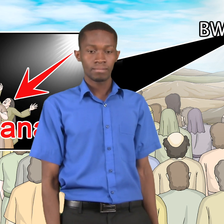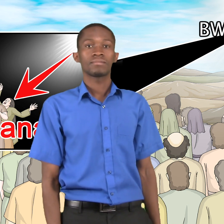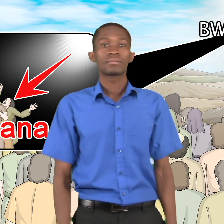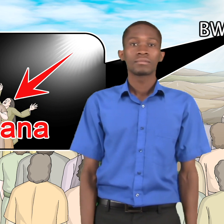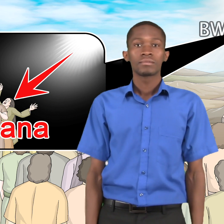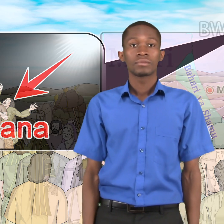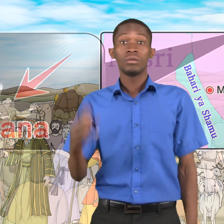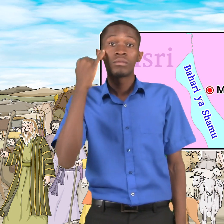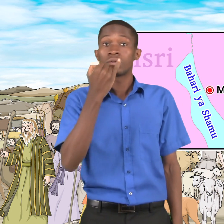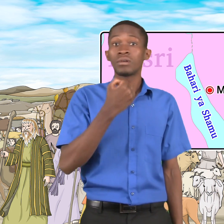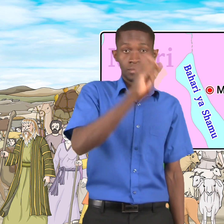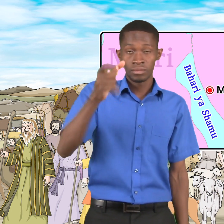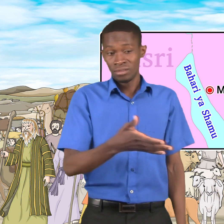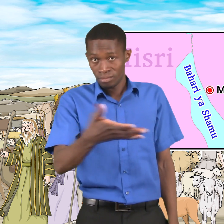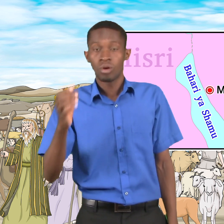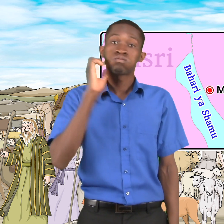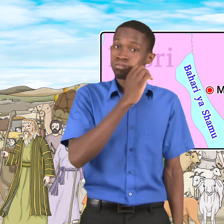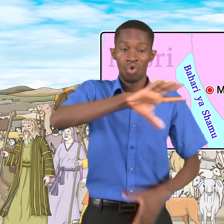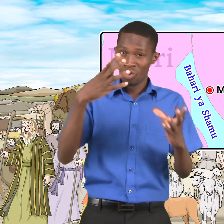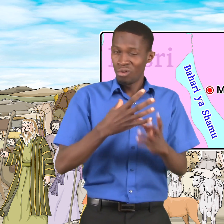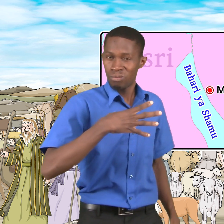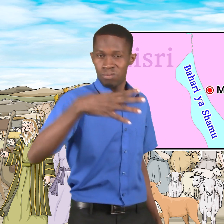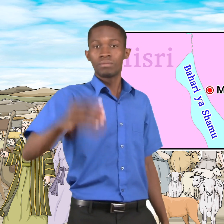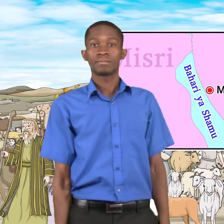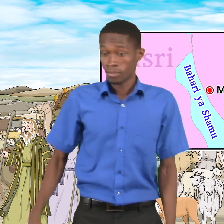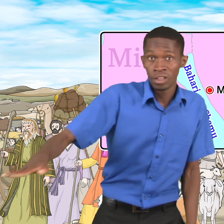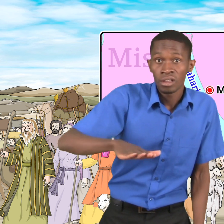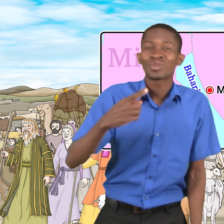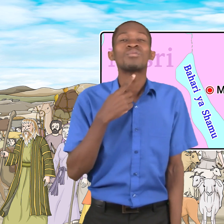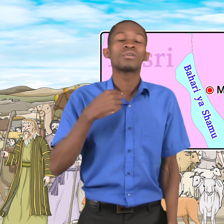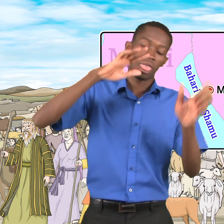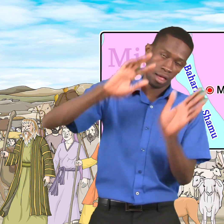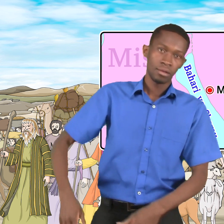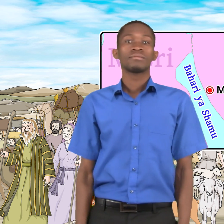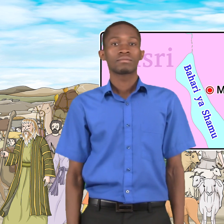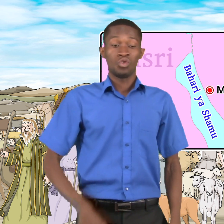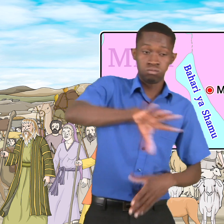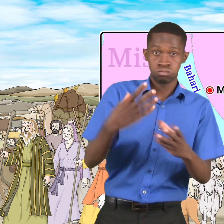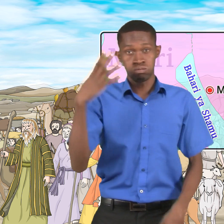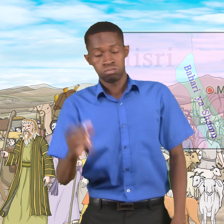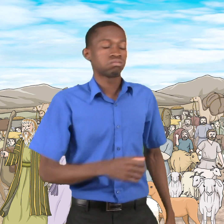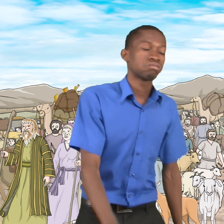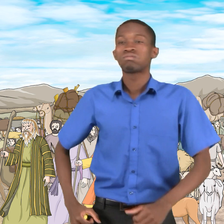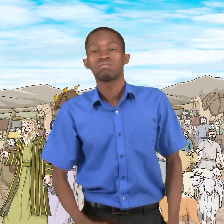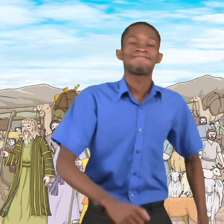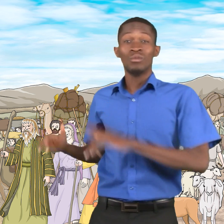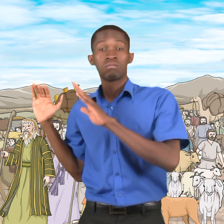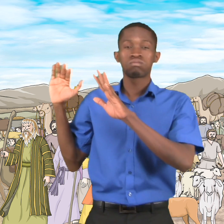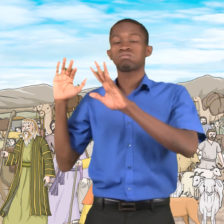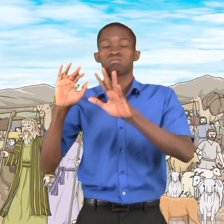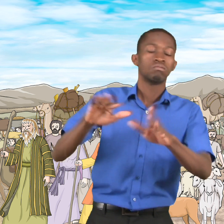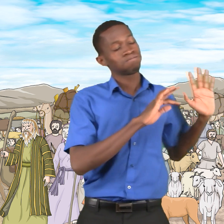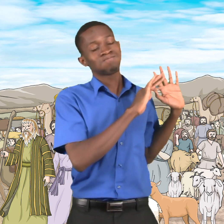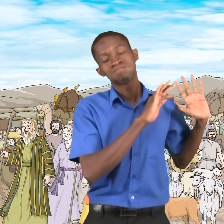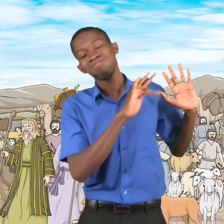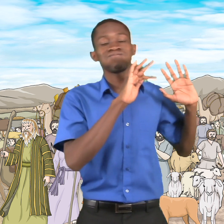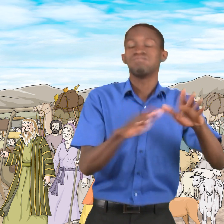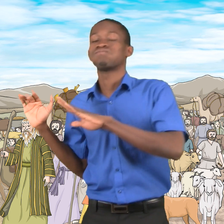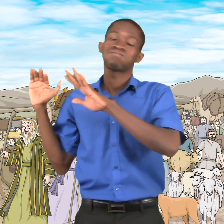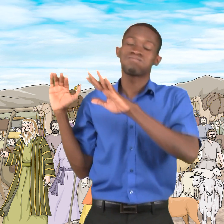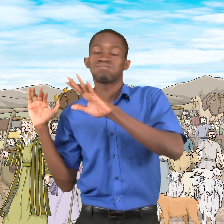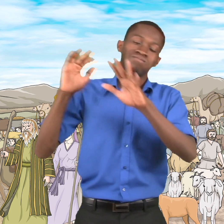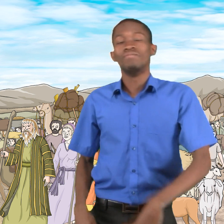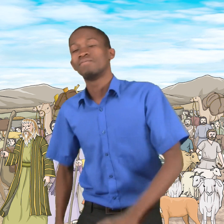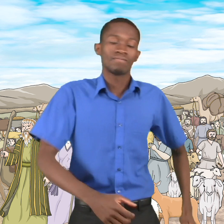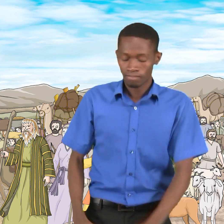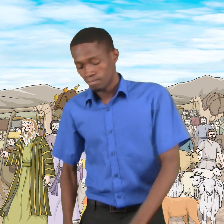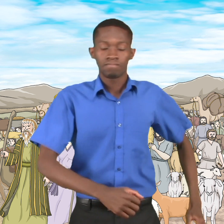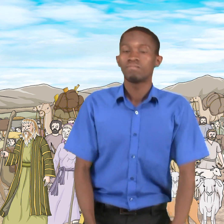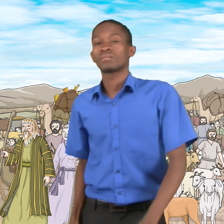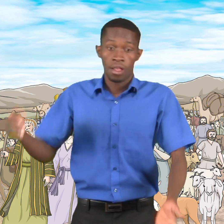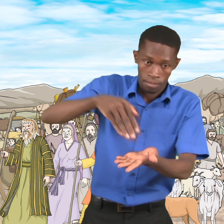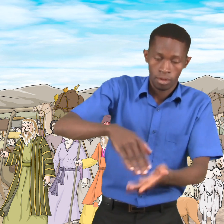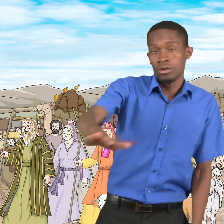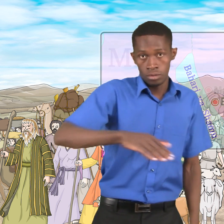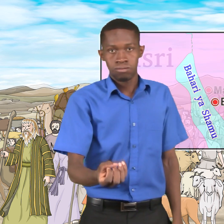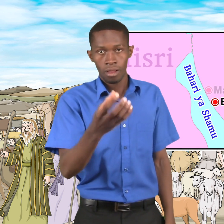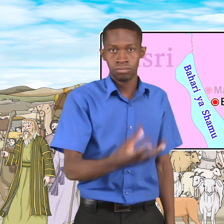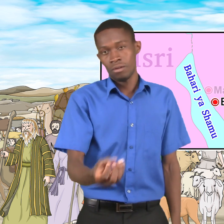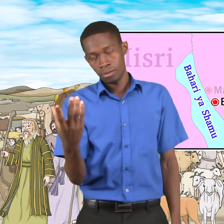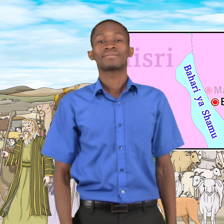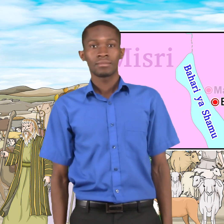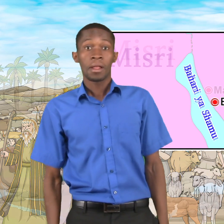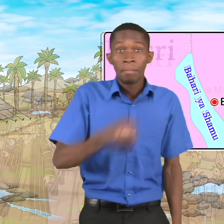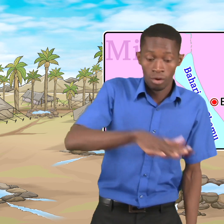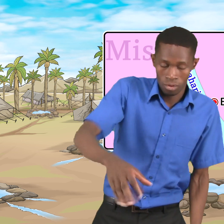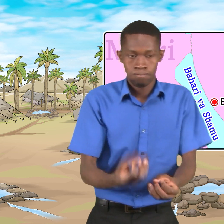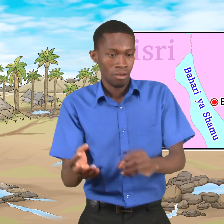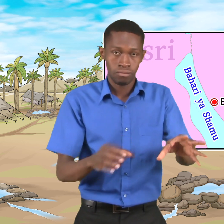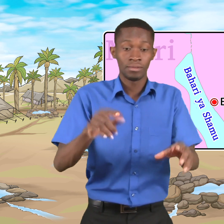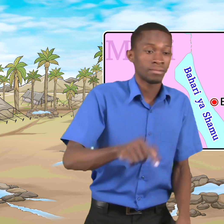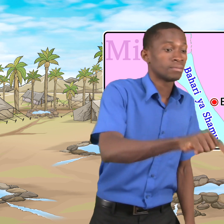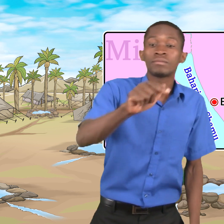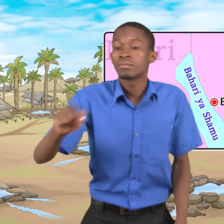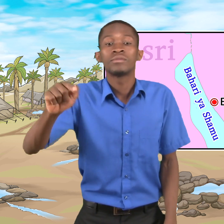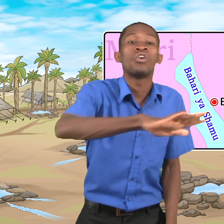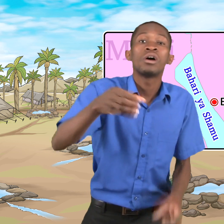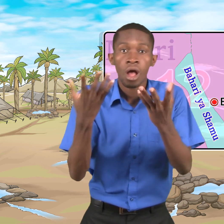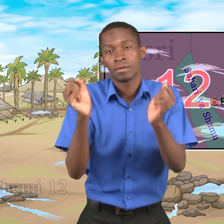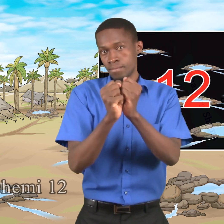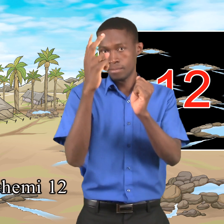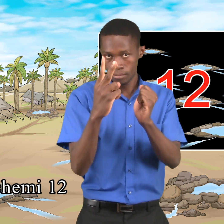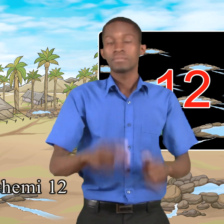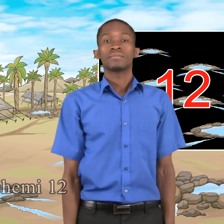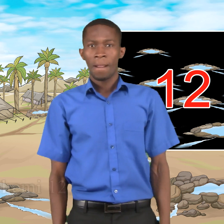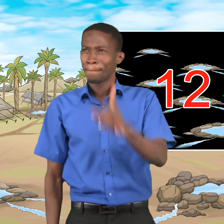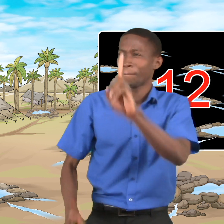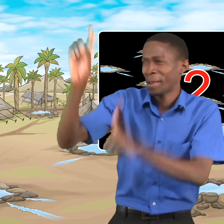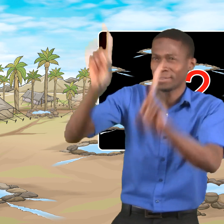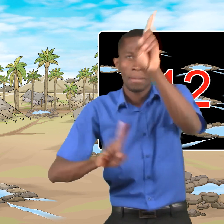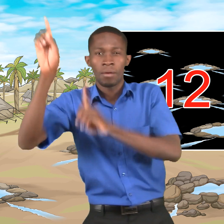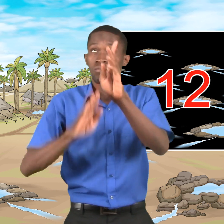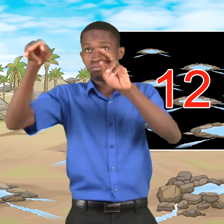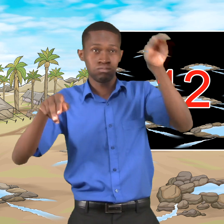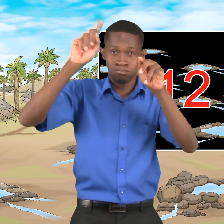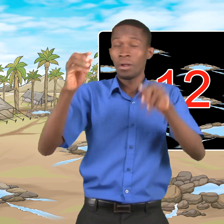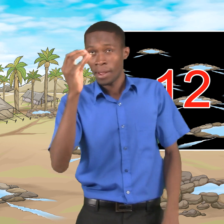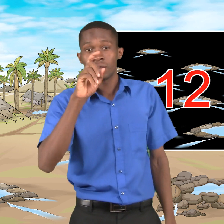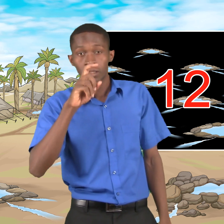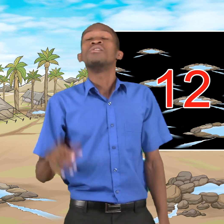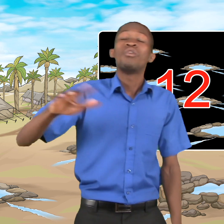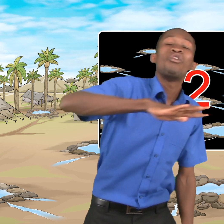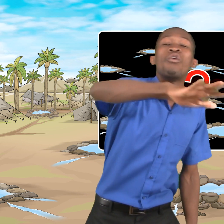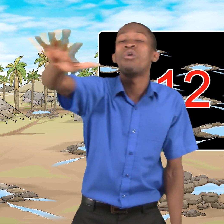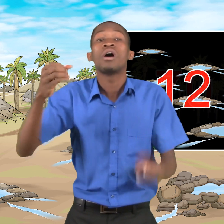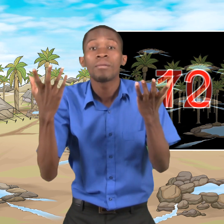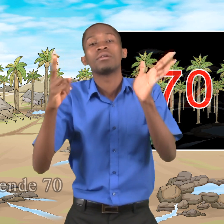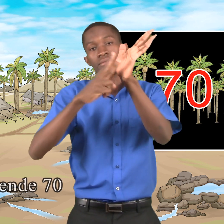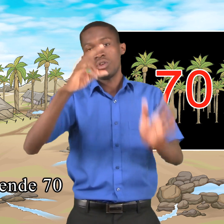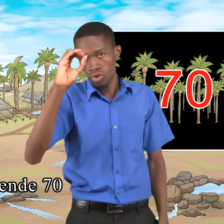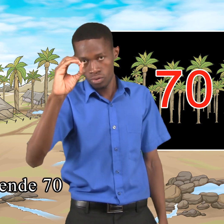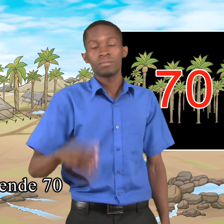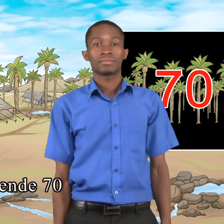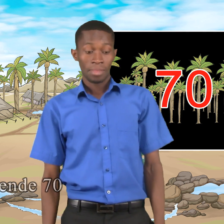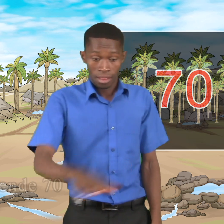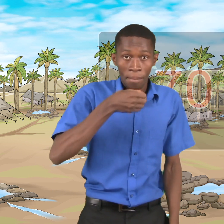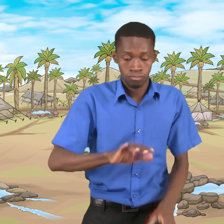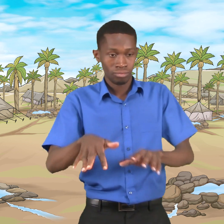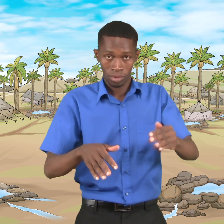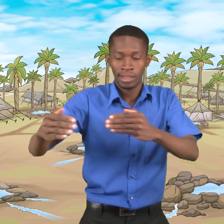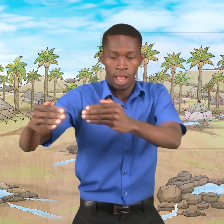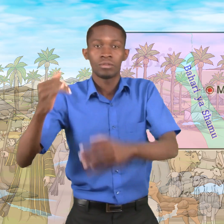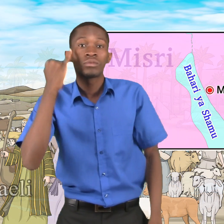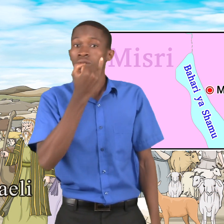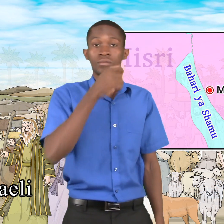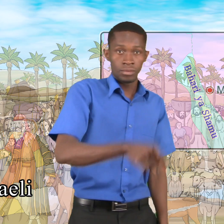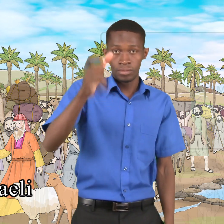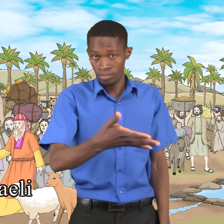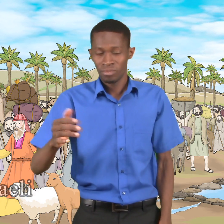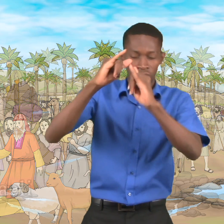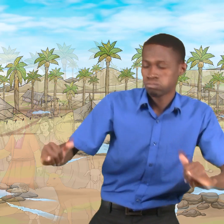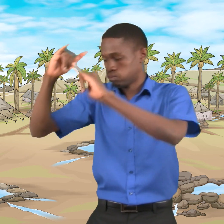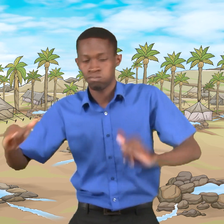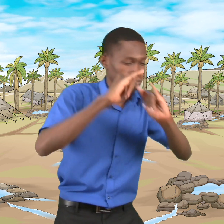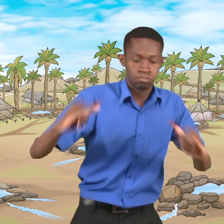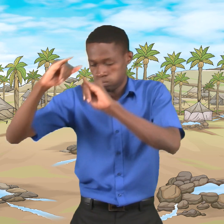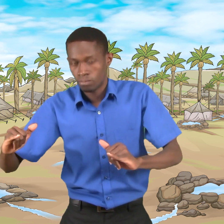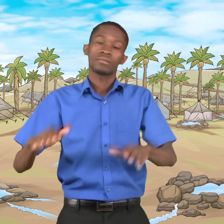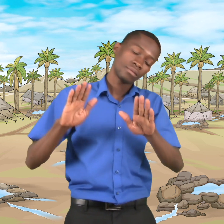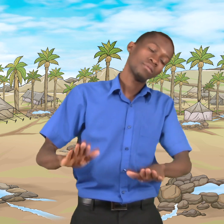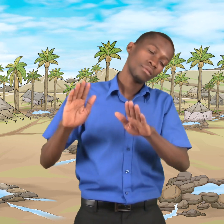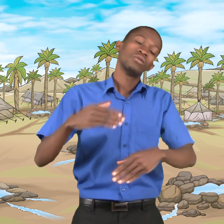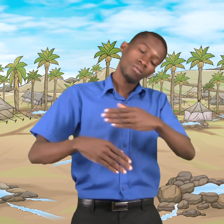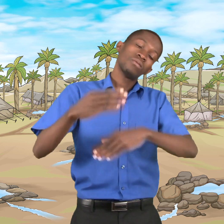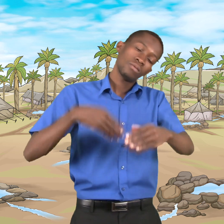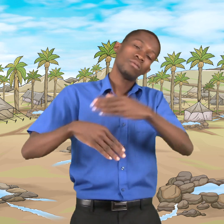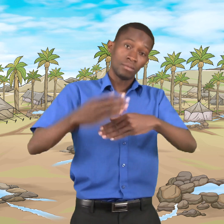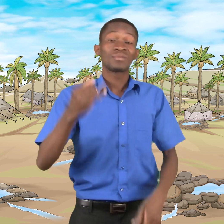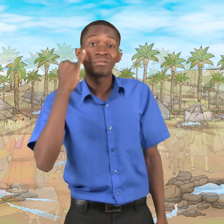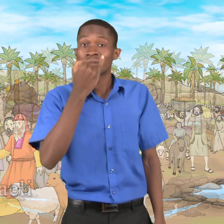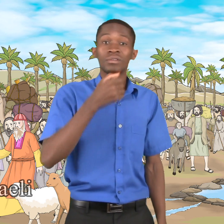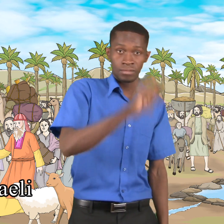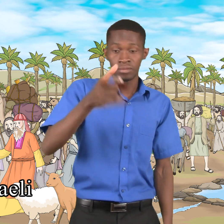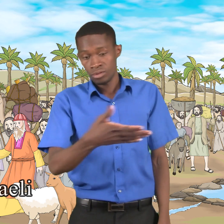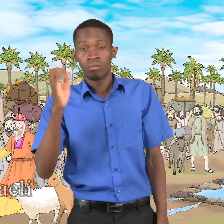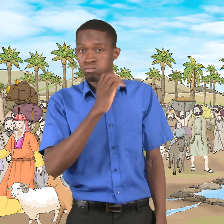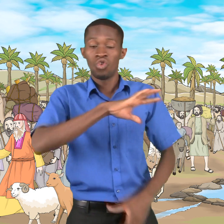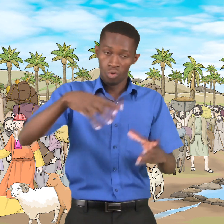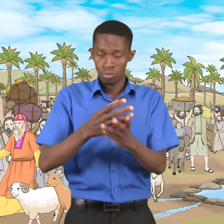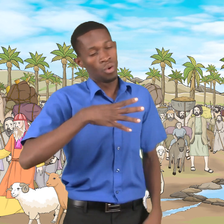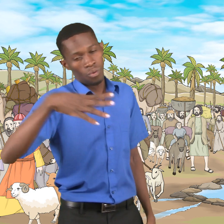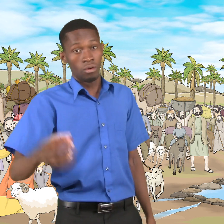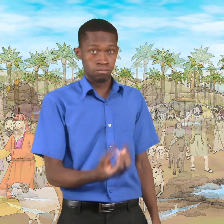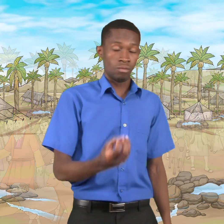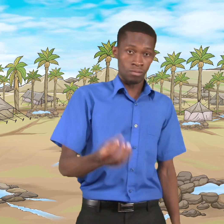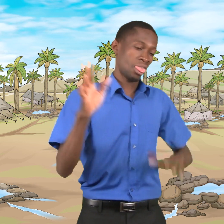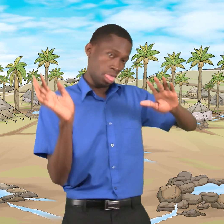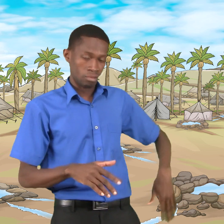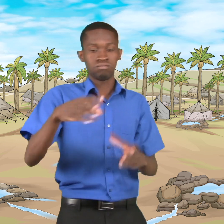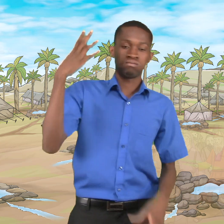Then they came to Elim, where there were twelve springs of water and seventy palm trees, and they camped there by the waters.